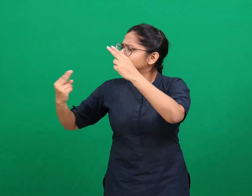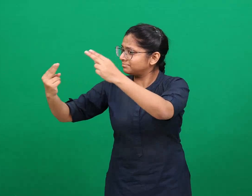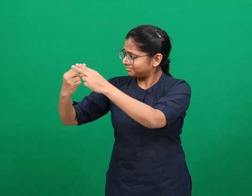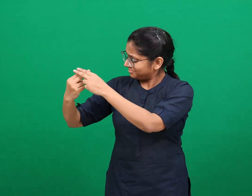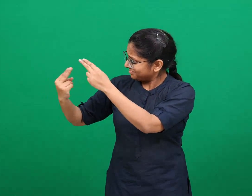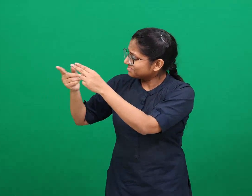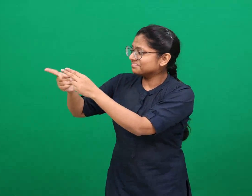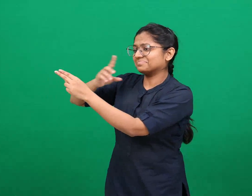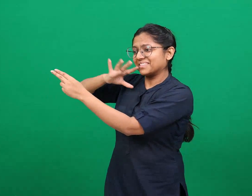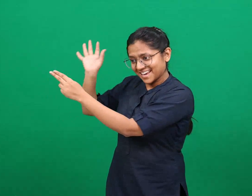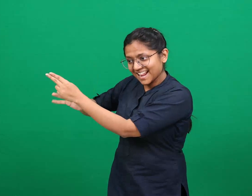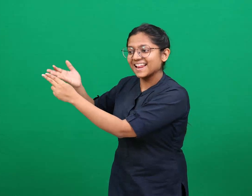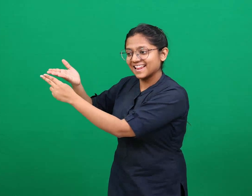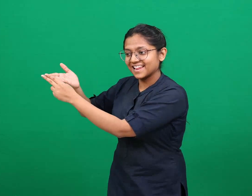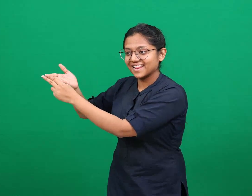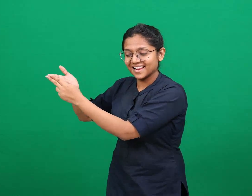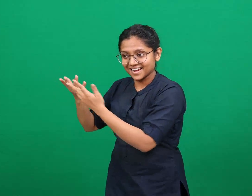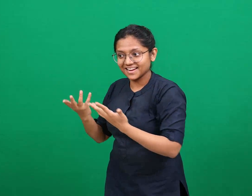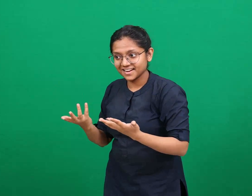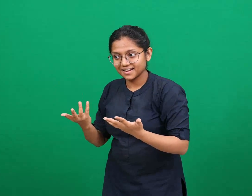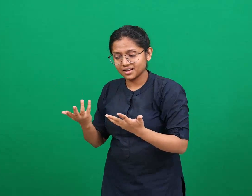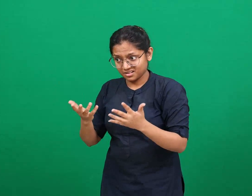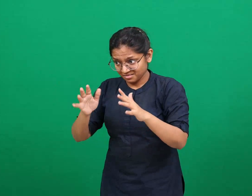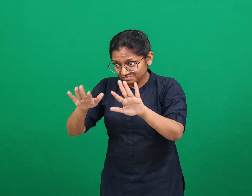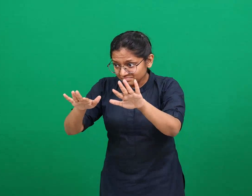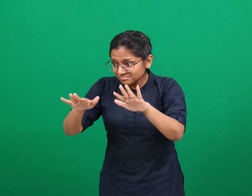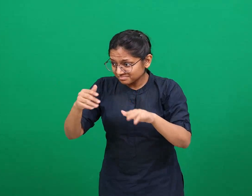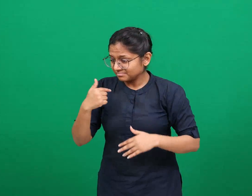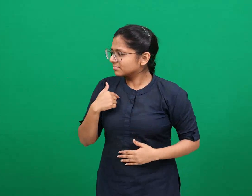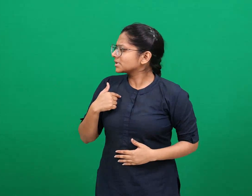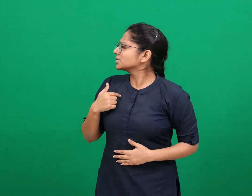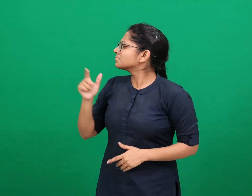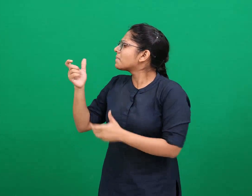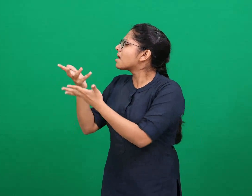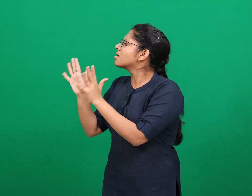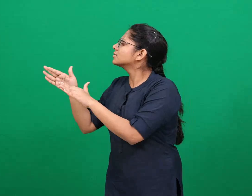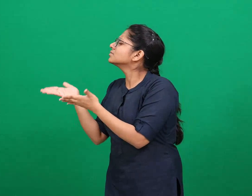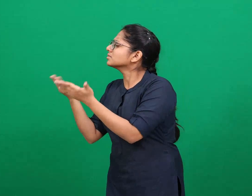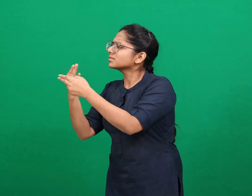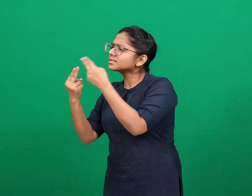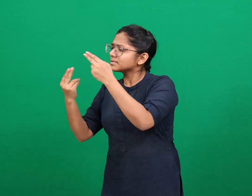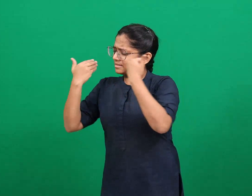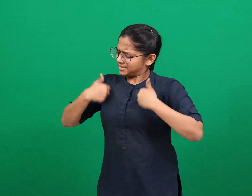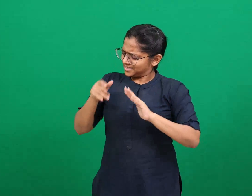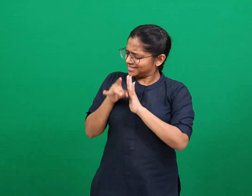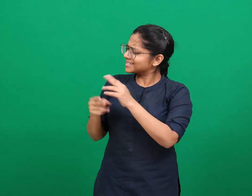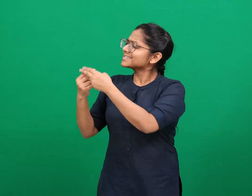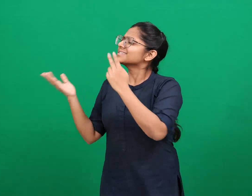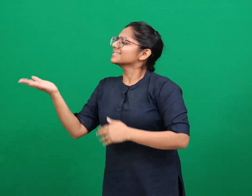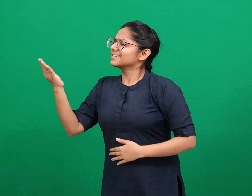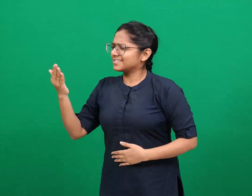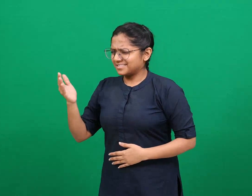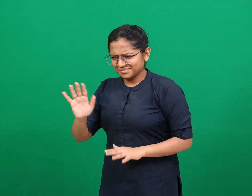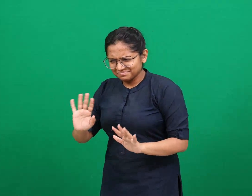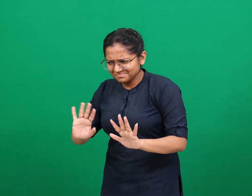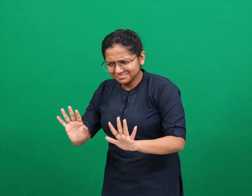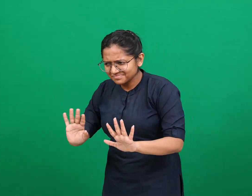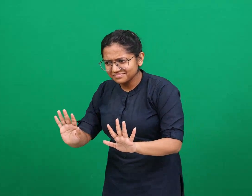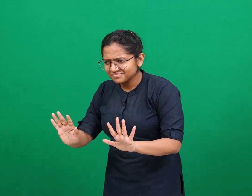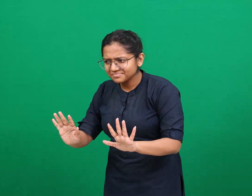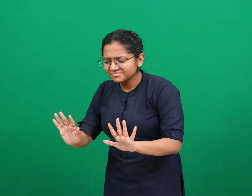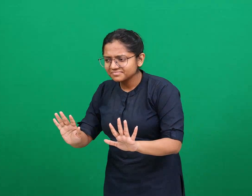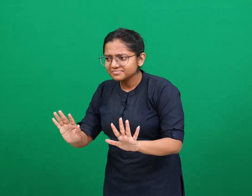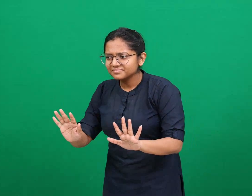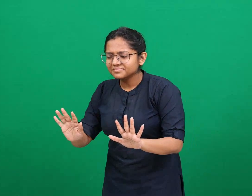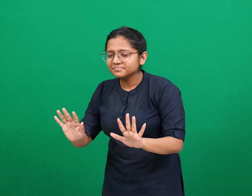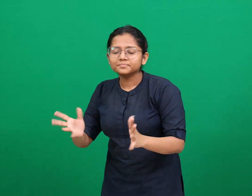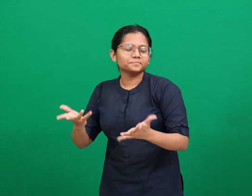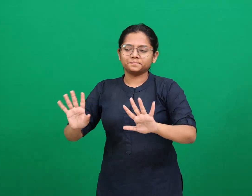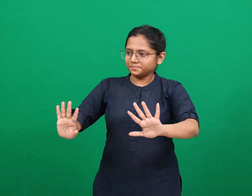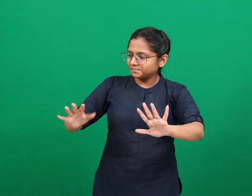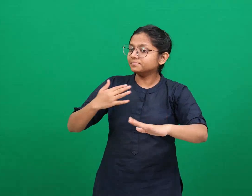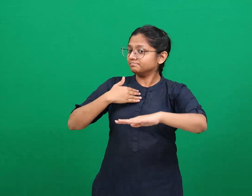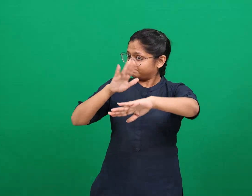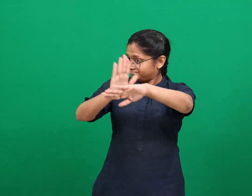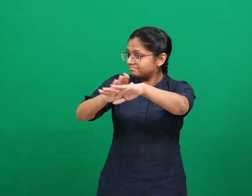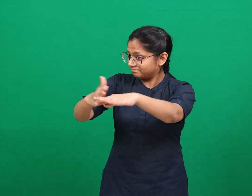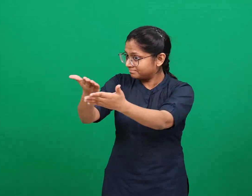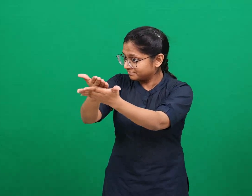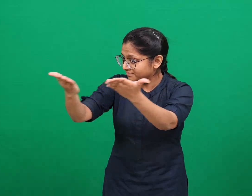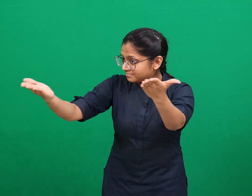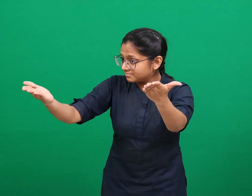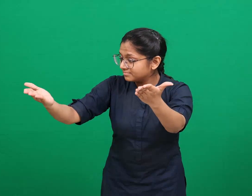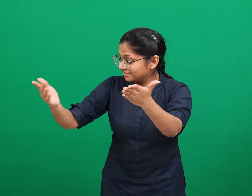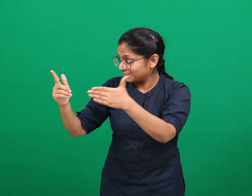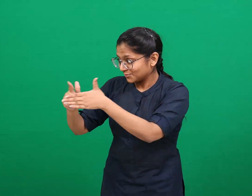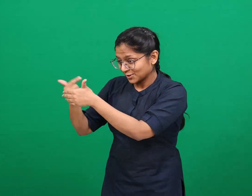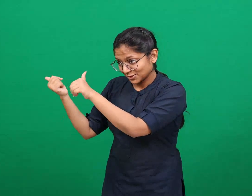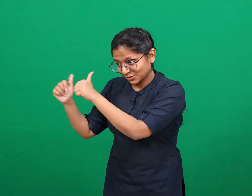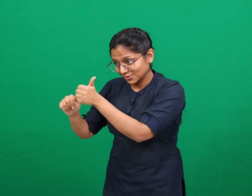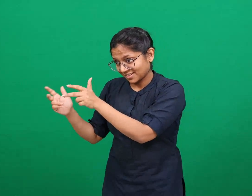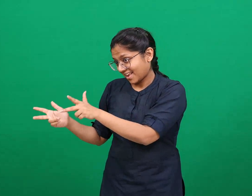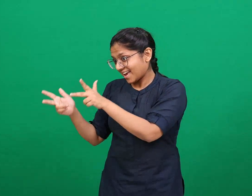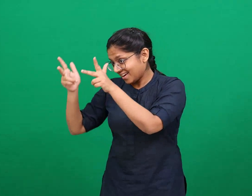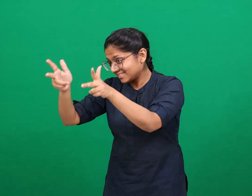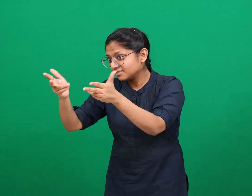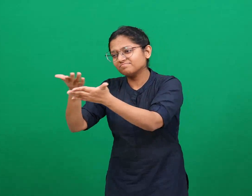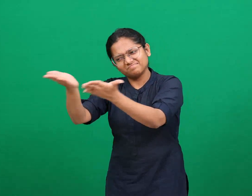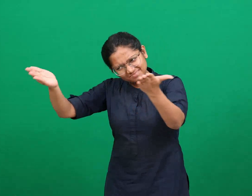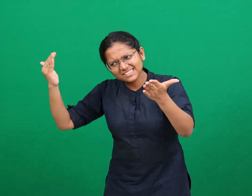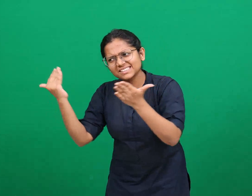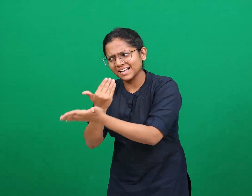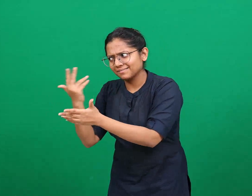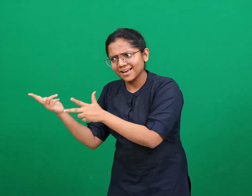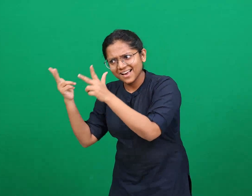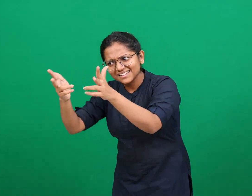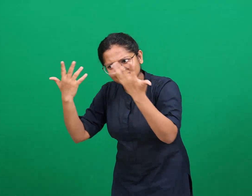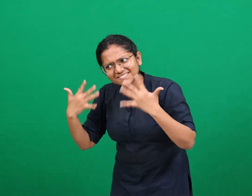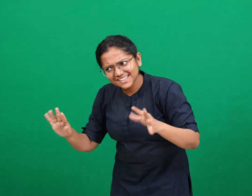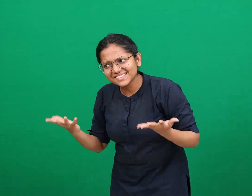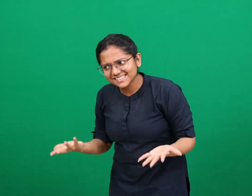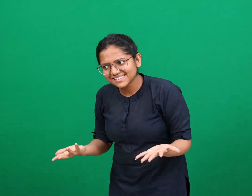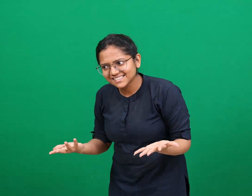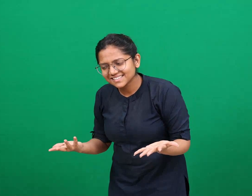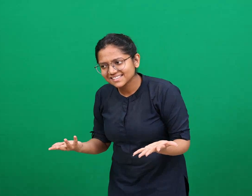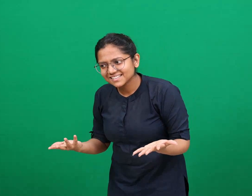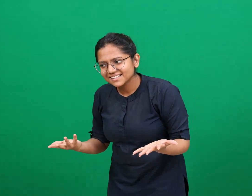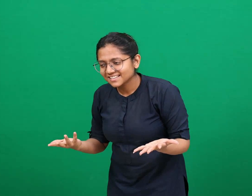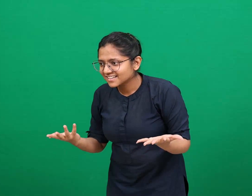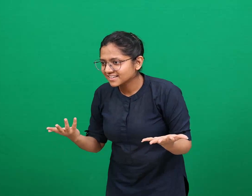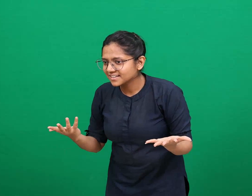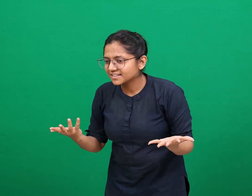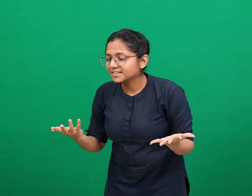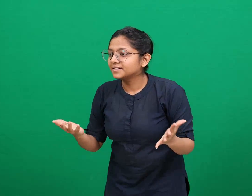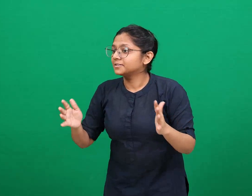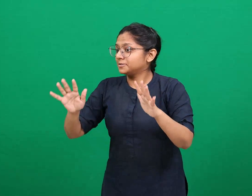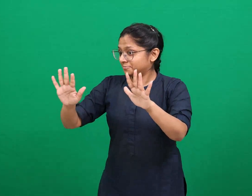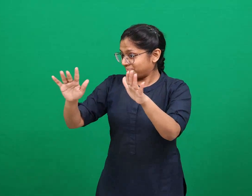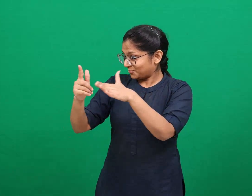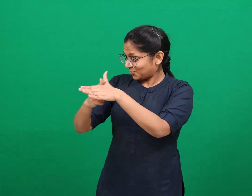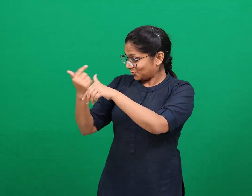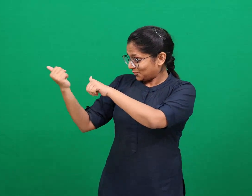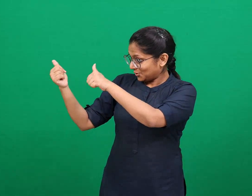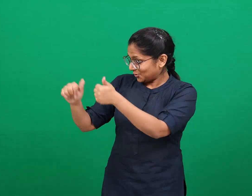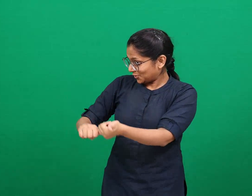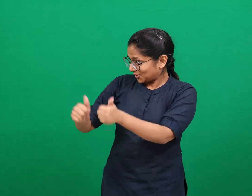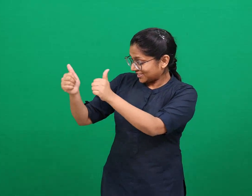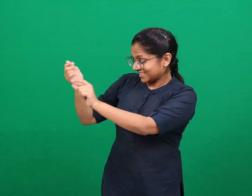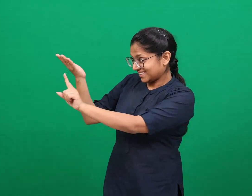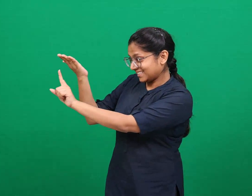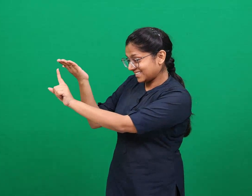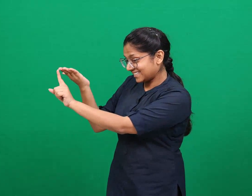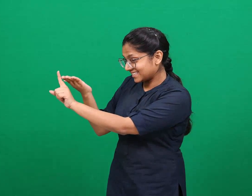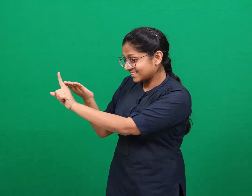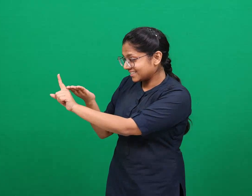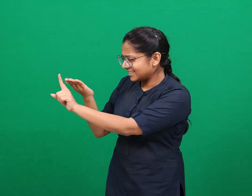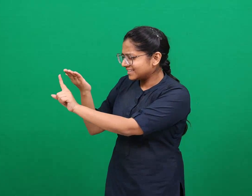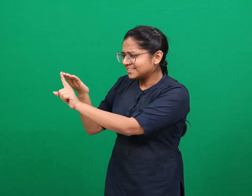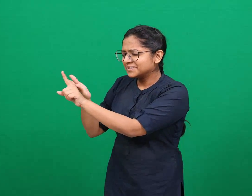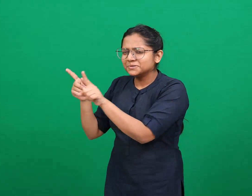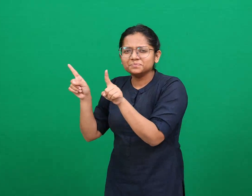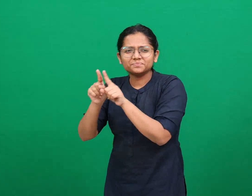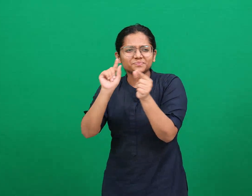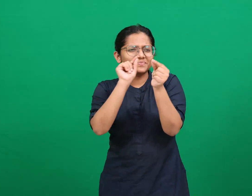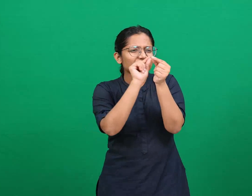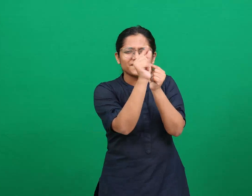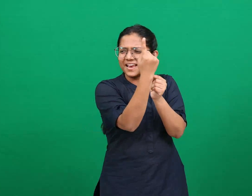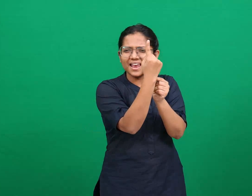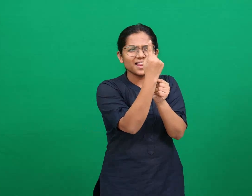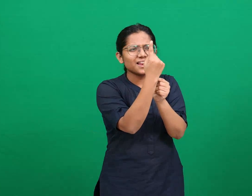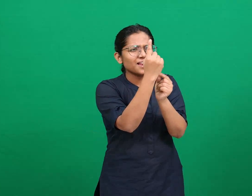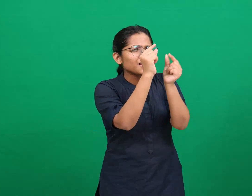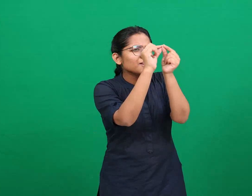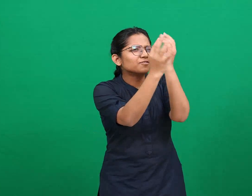Even though I do not accept human testimony, I say these things so that you may be saved.